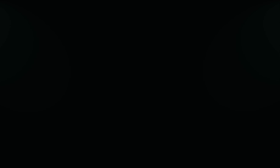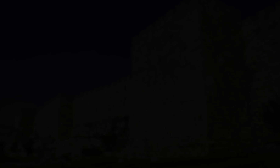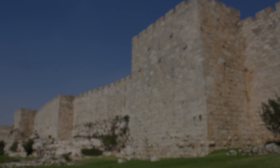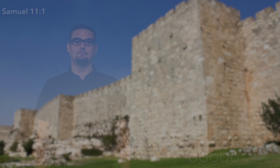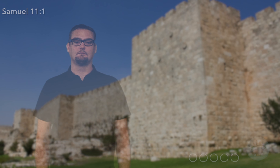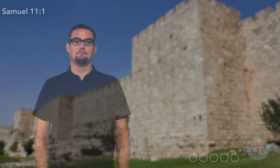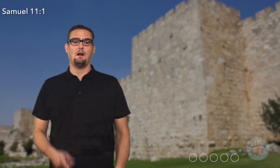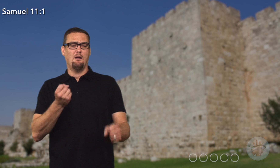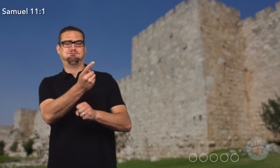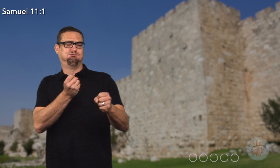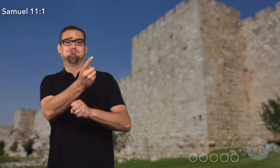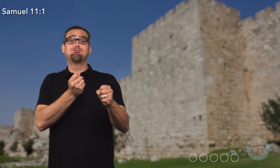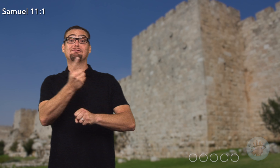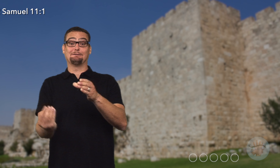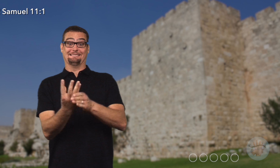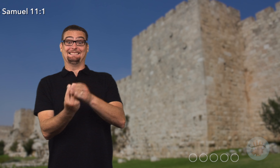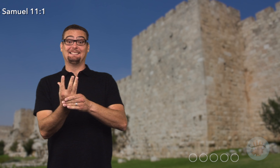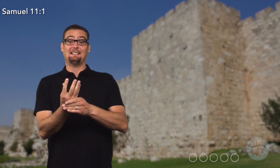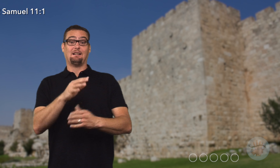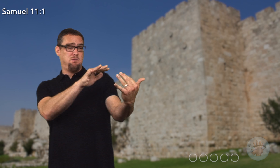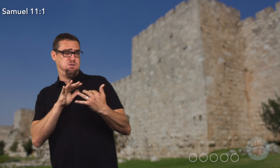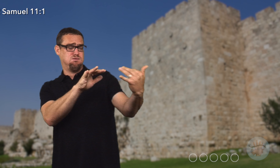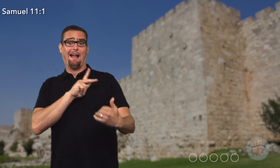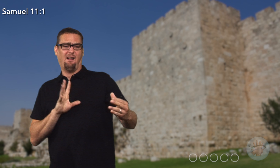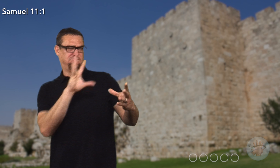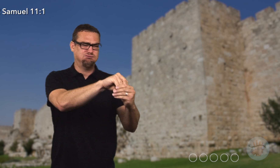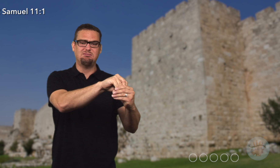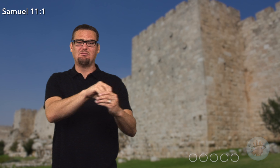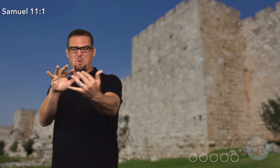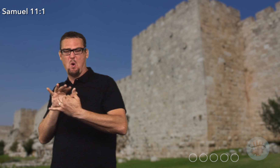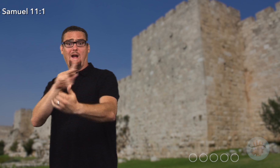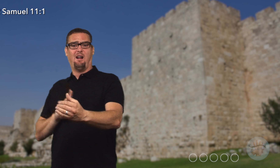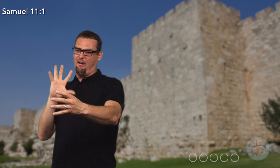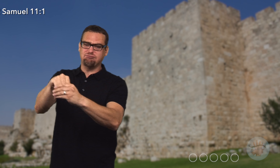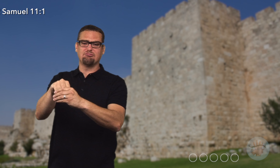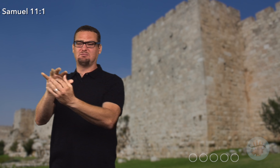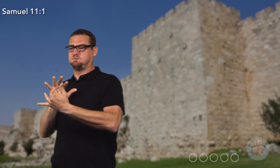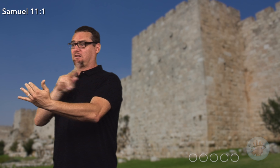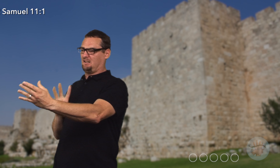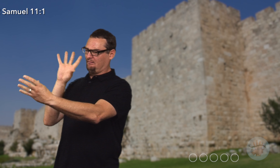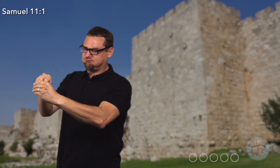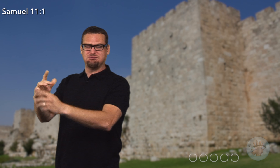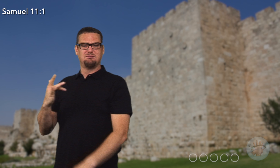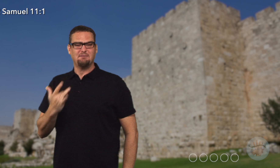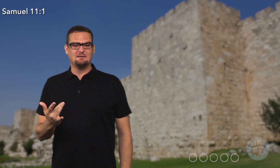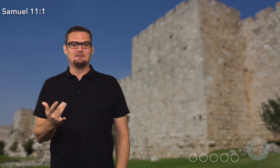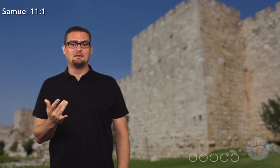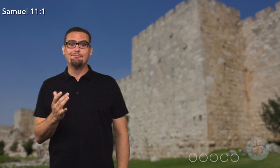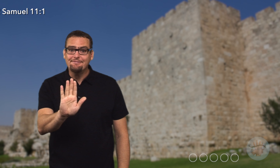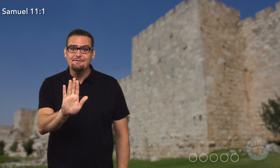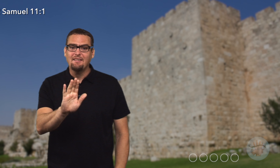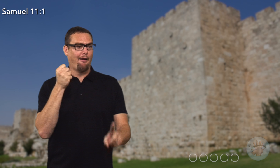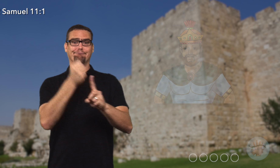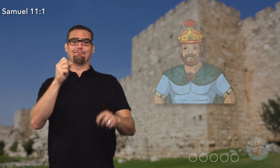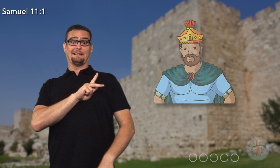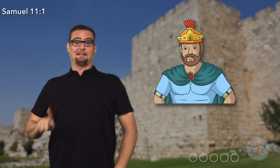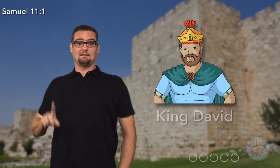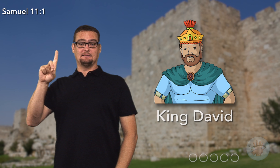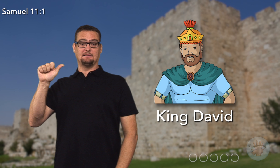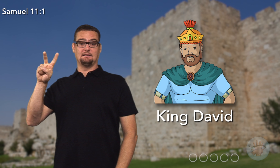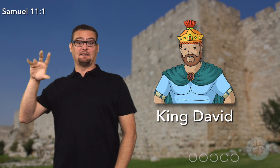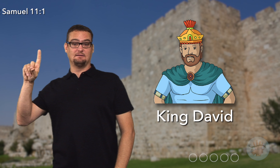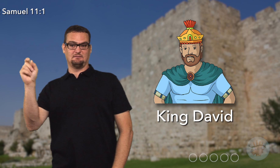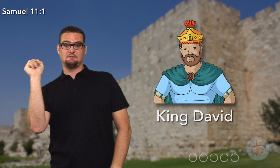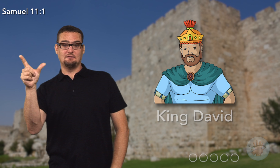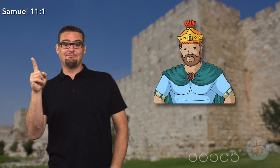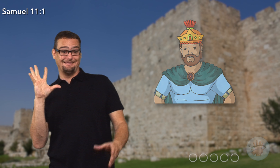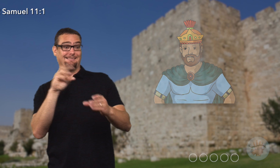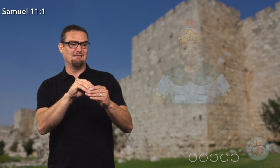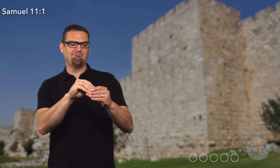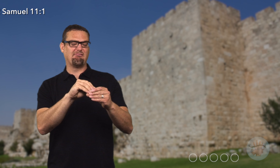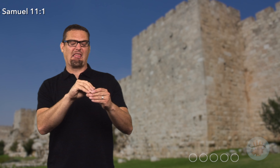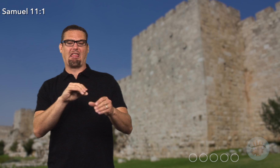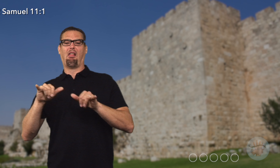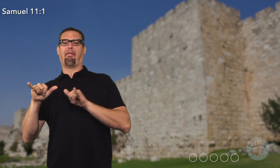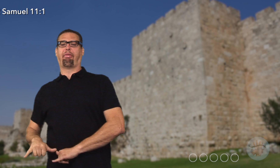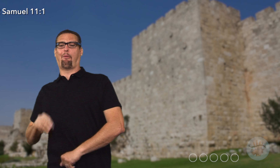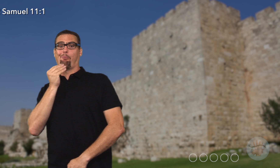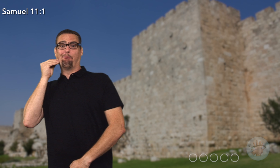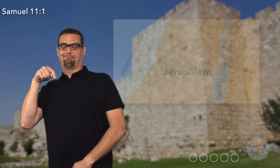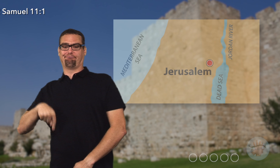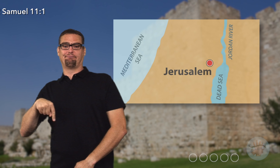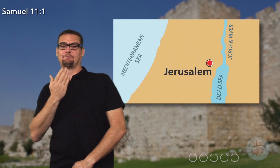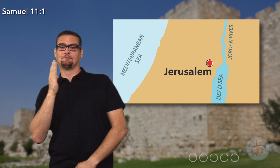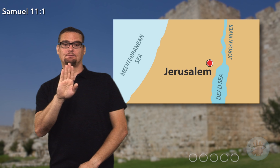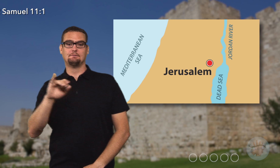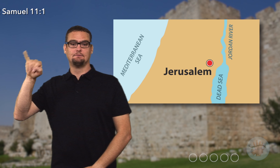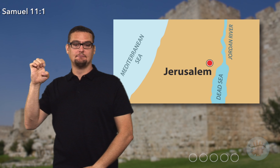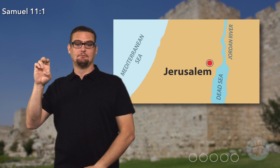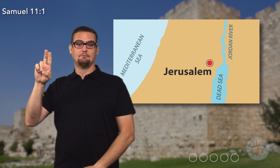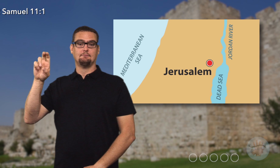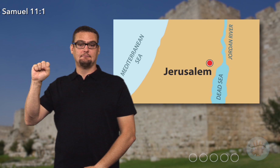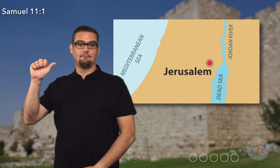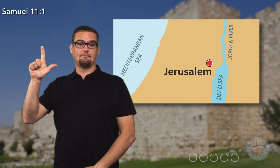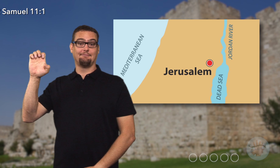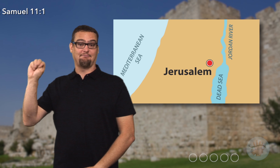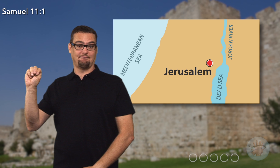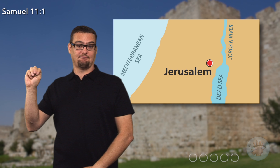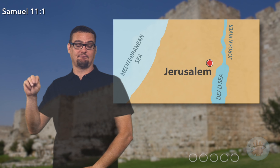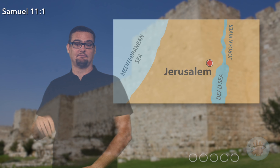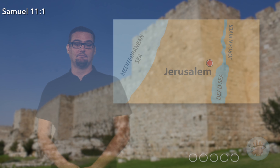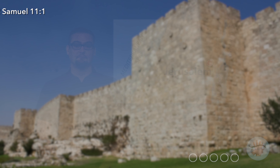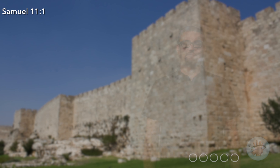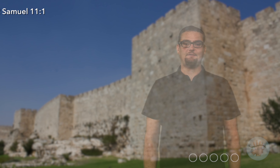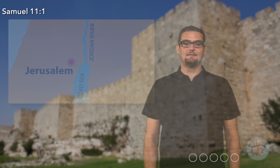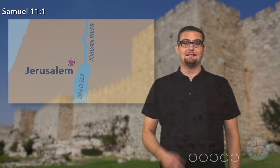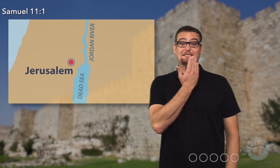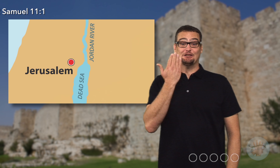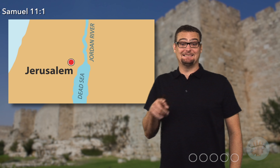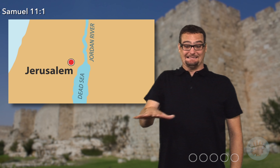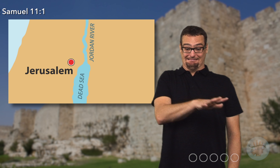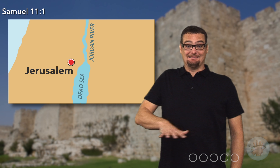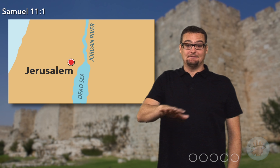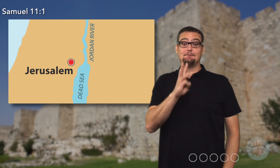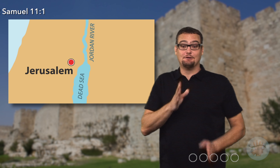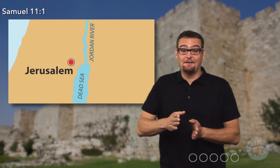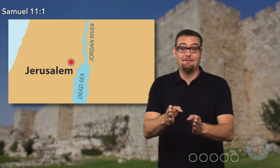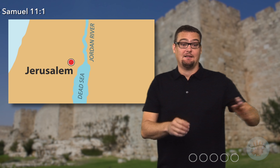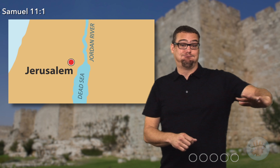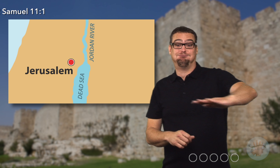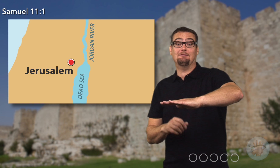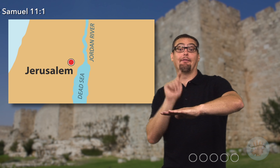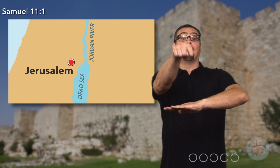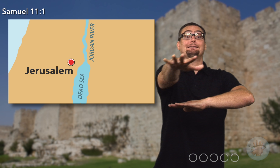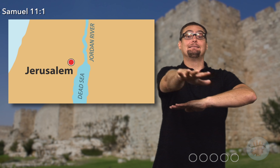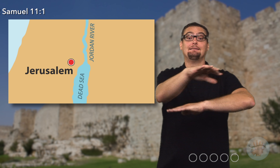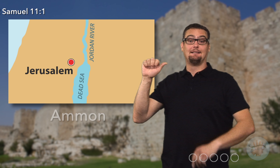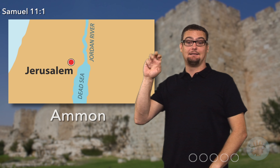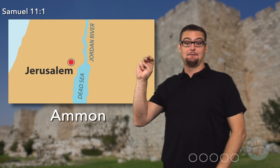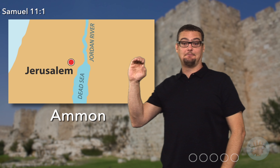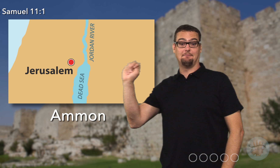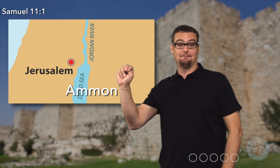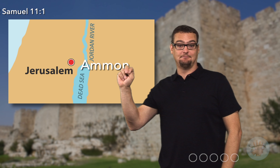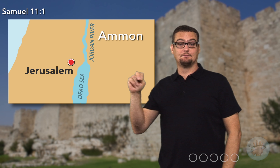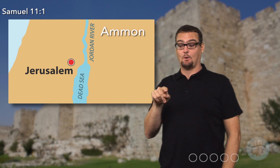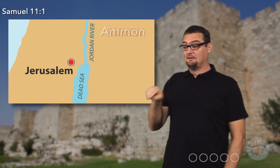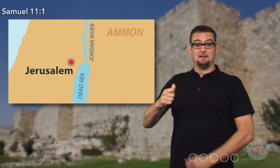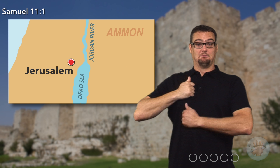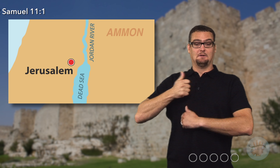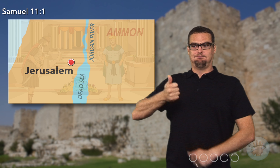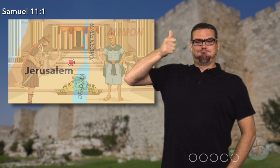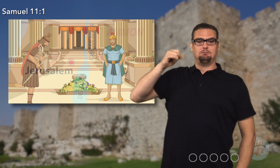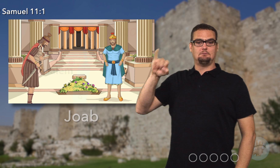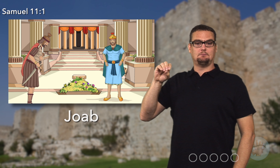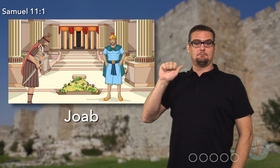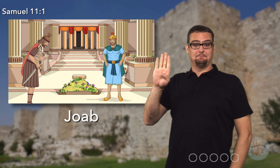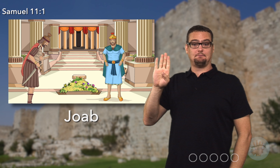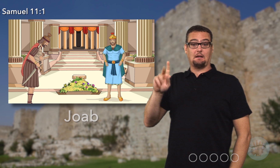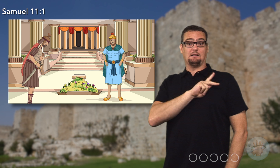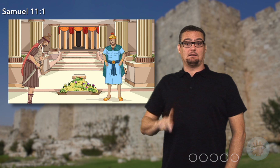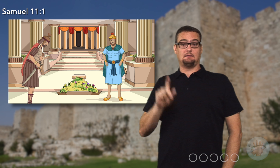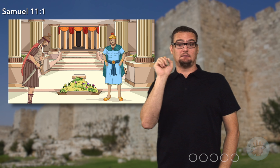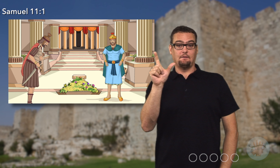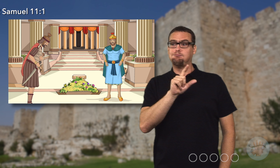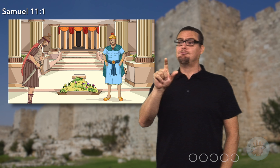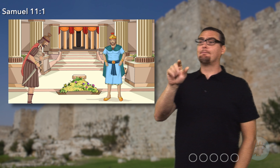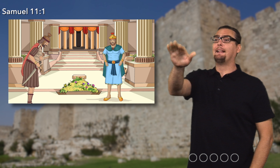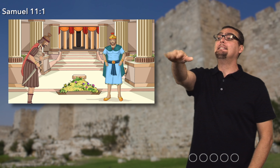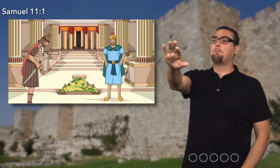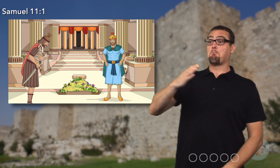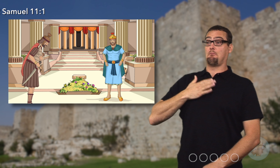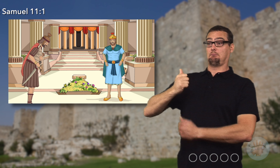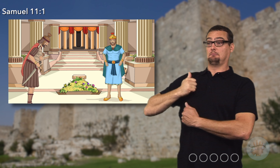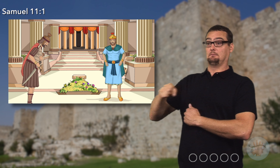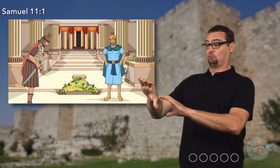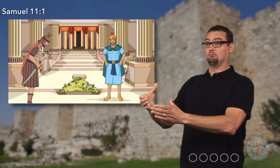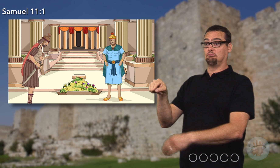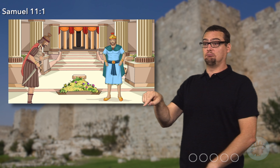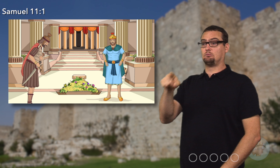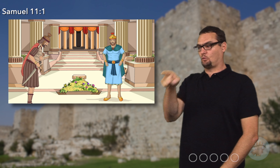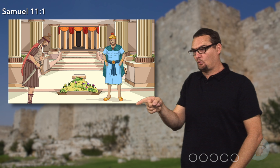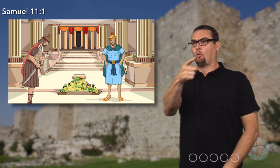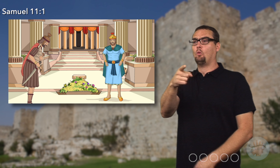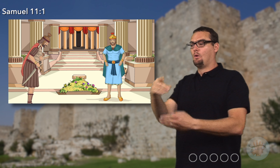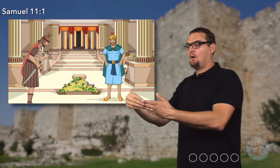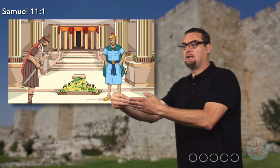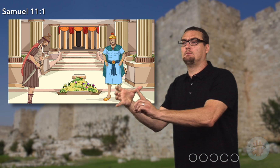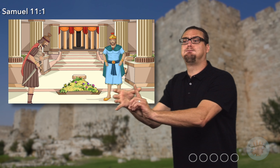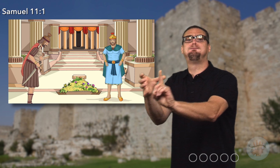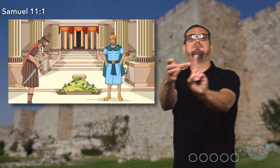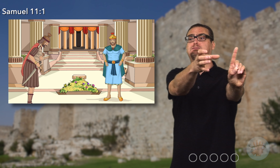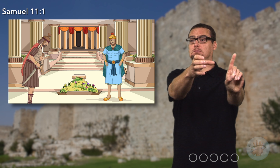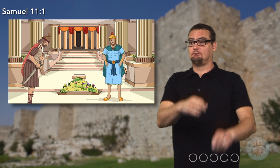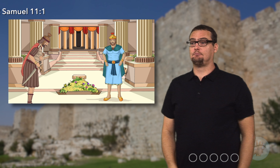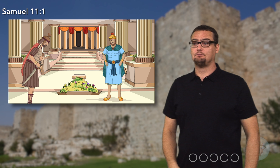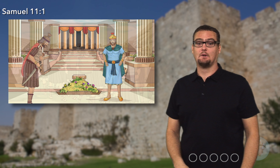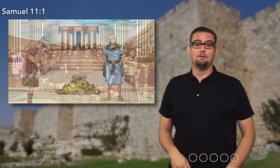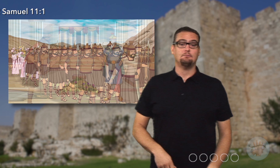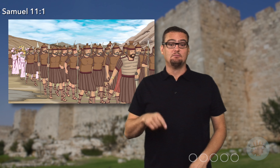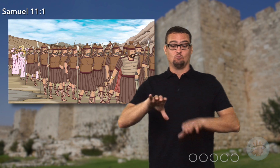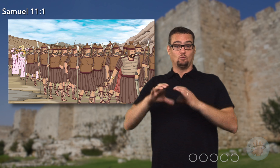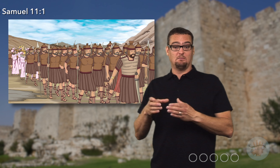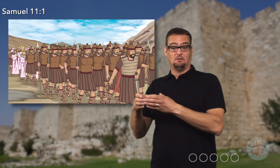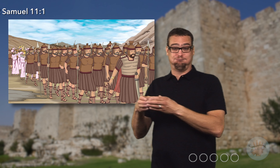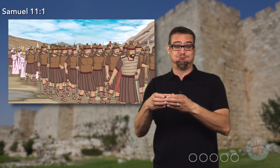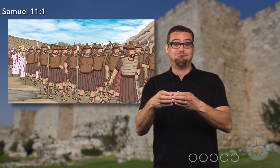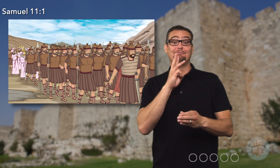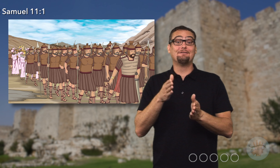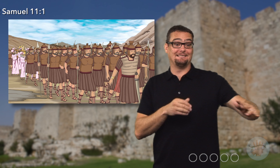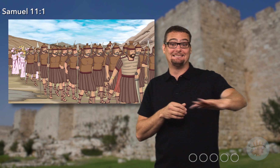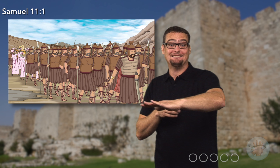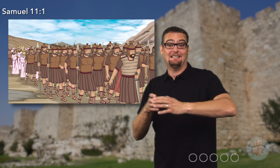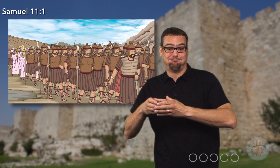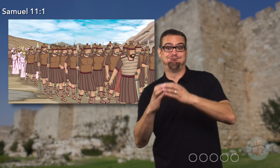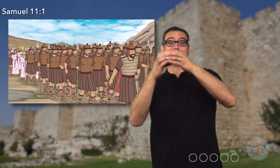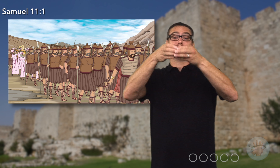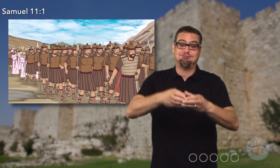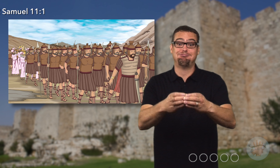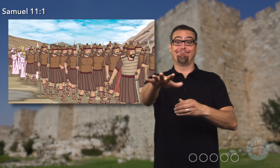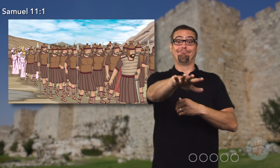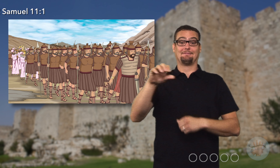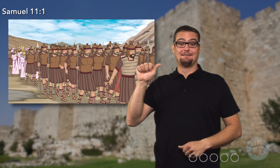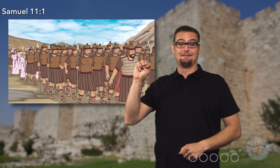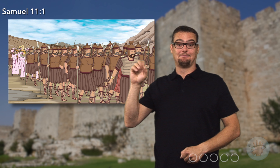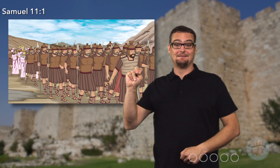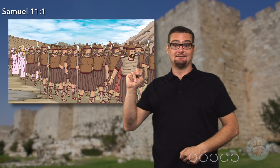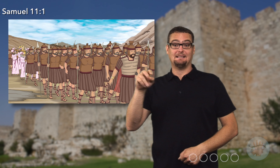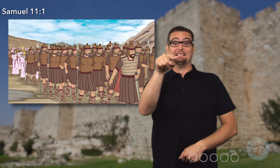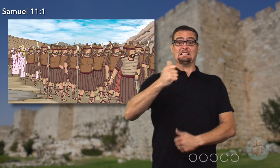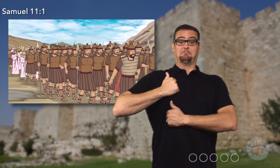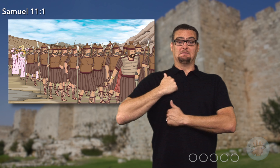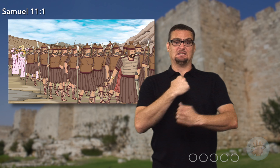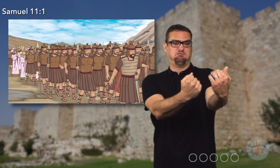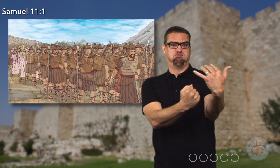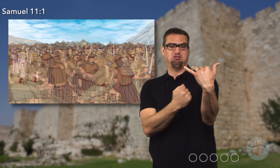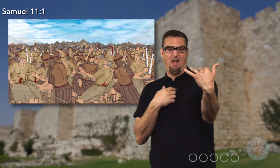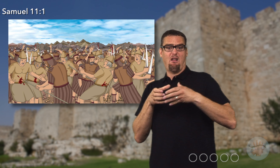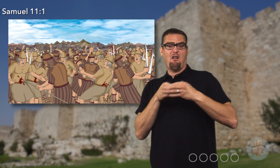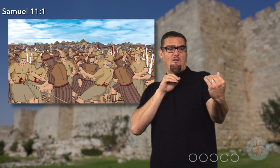In the spring, at the time when kings march out to war, David sent out Joab and his servants with the whole army of Israel.